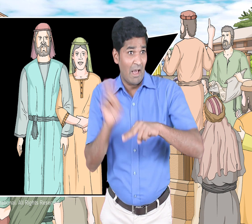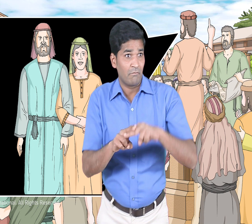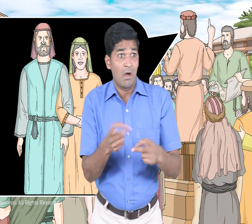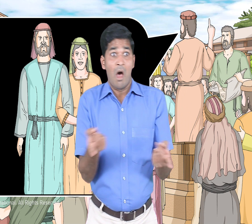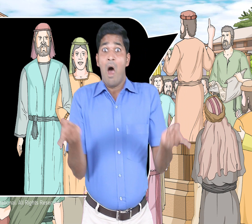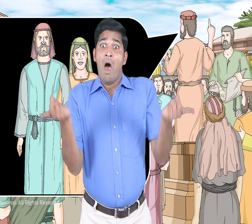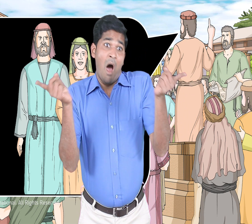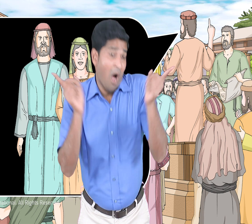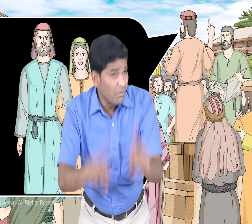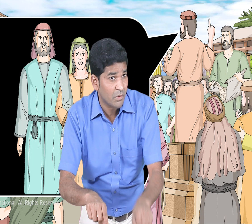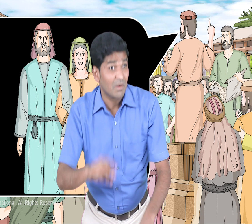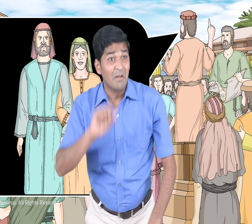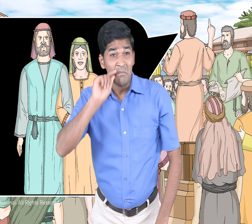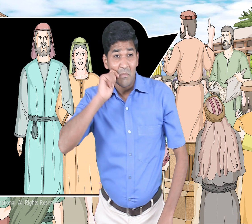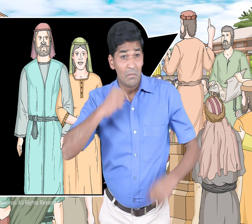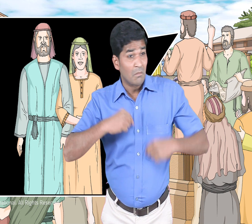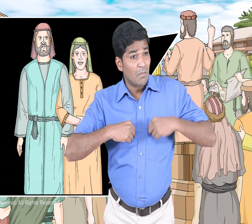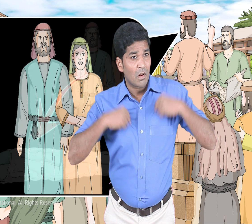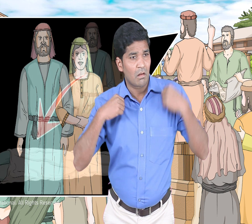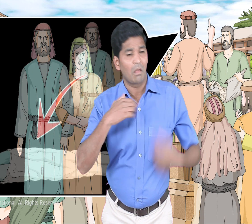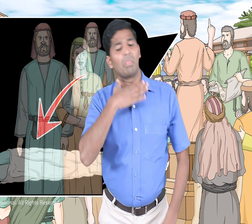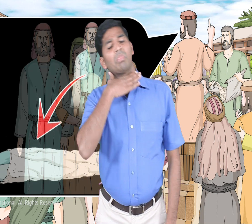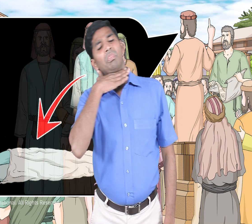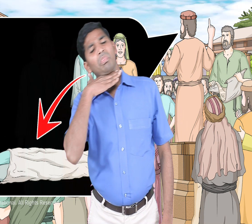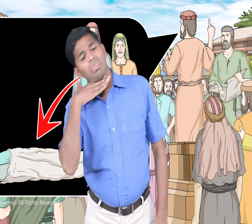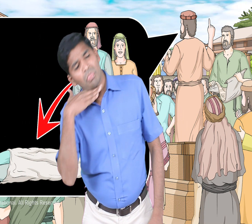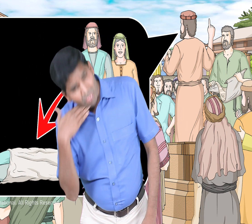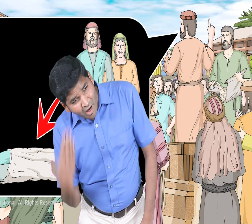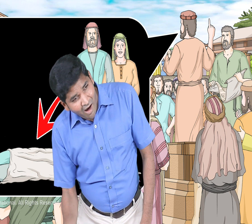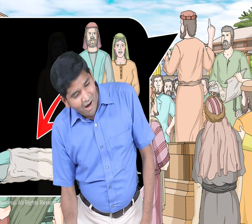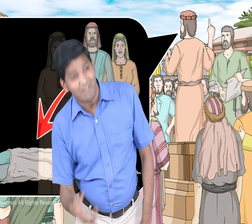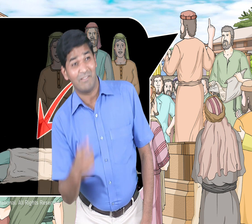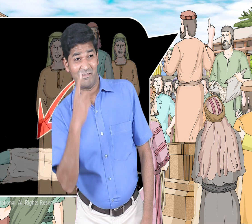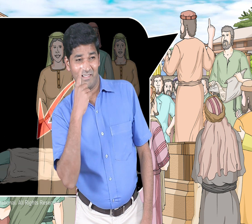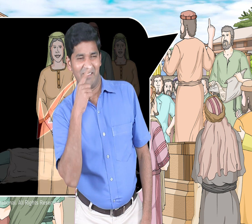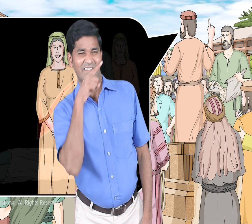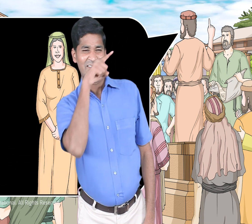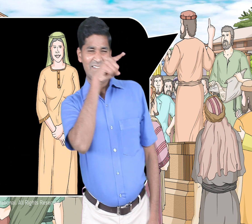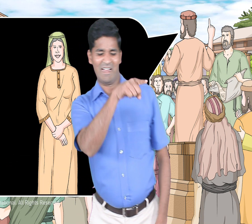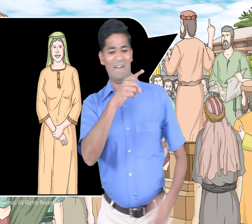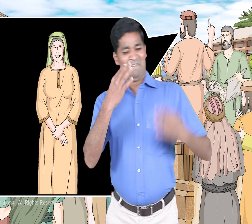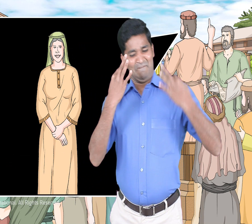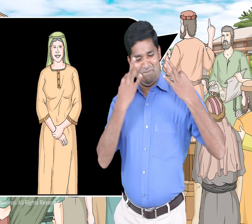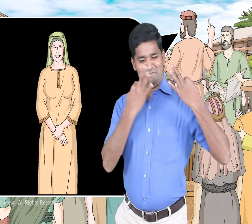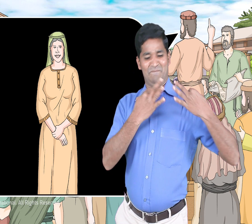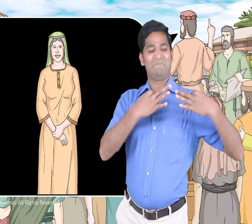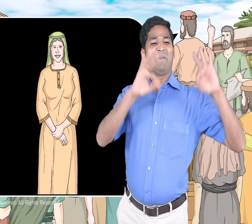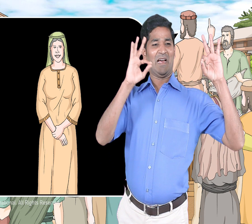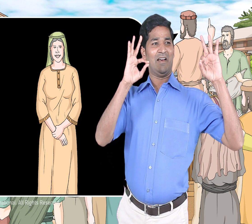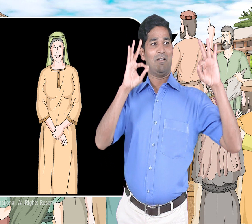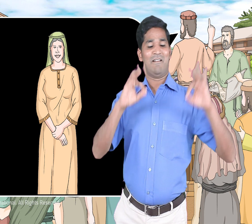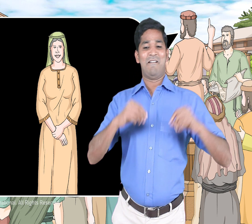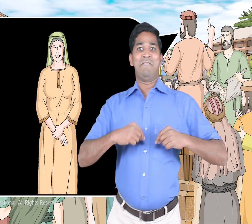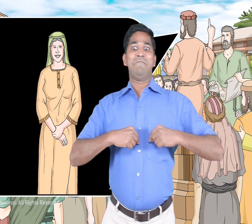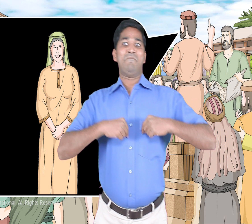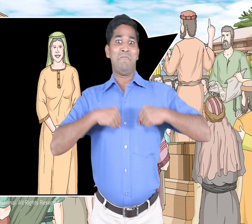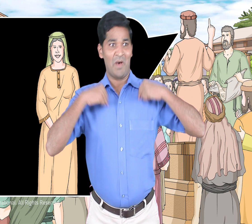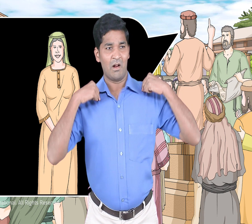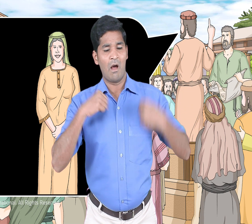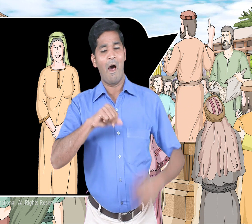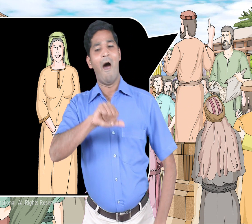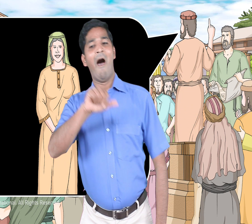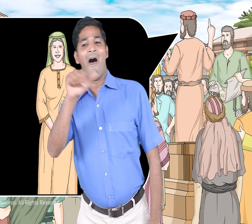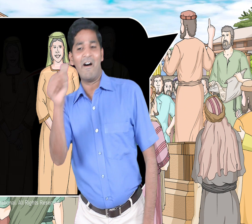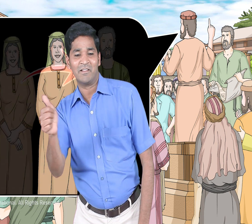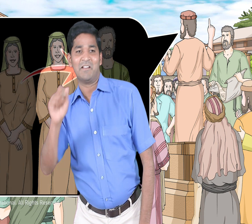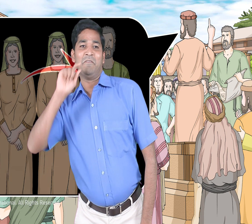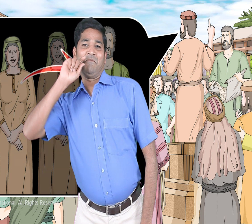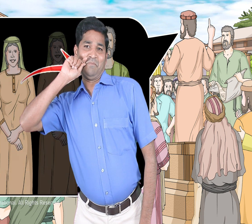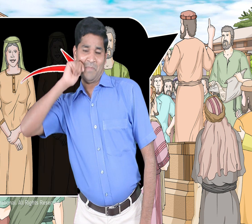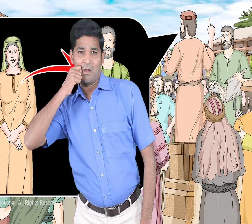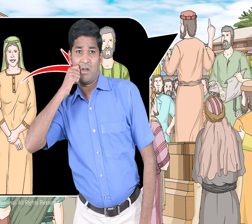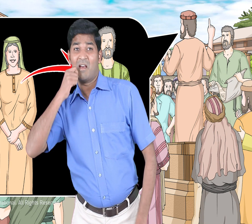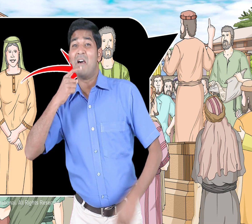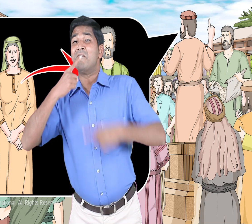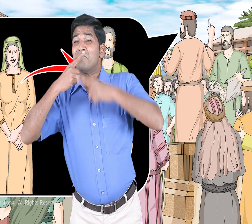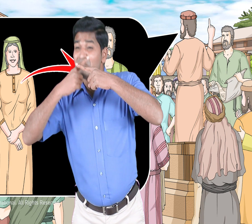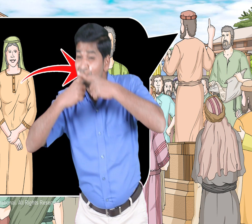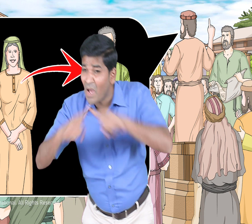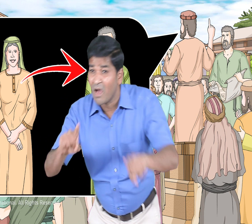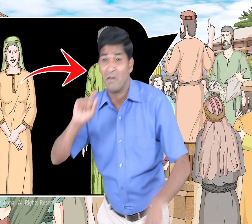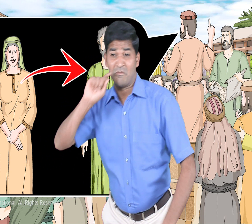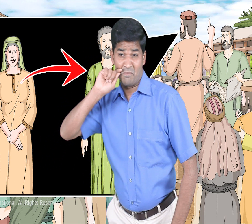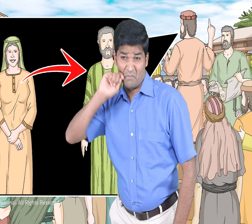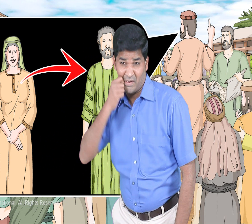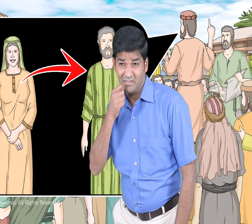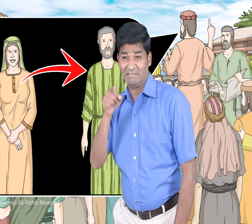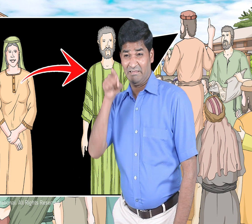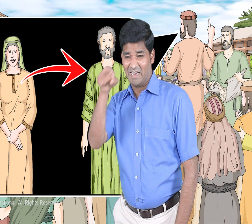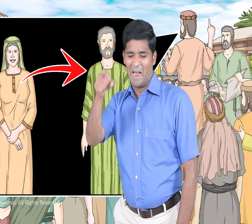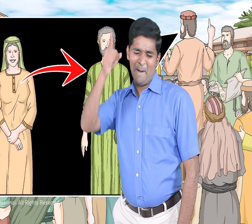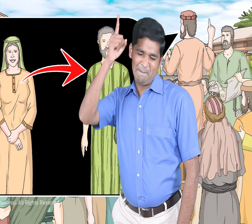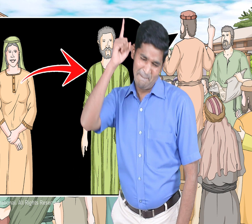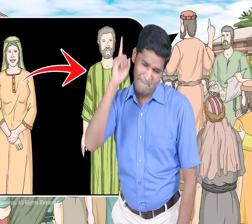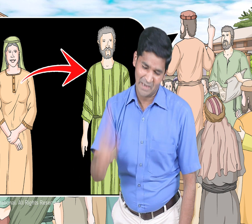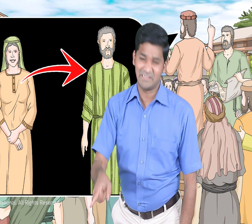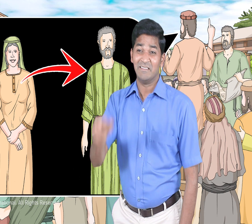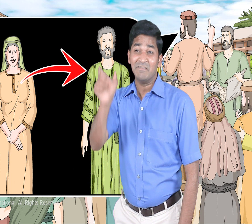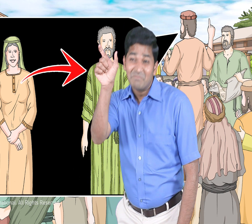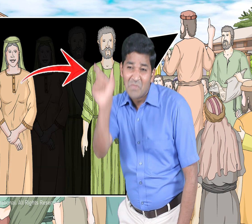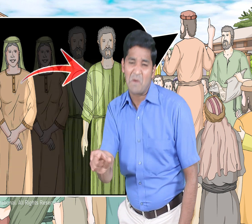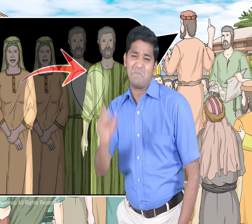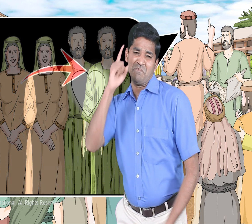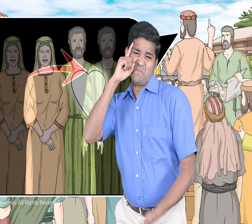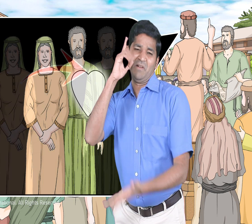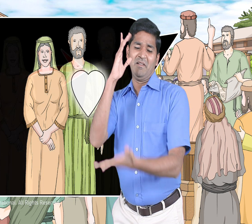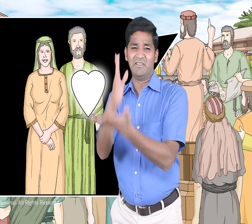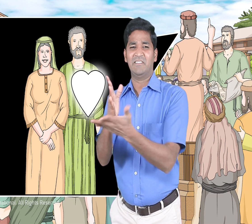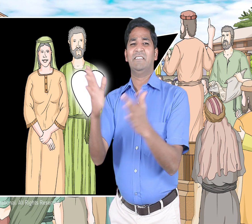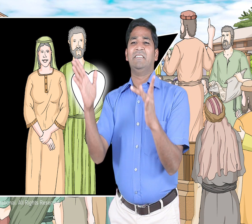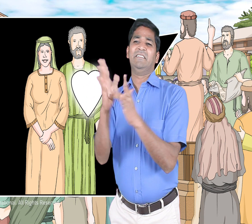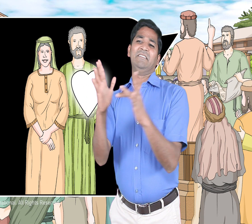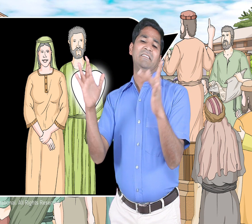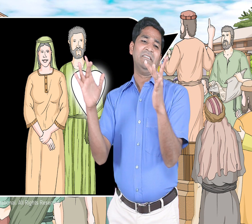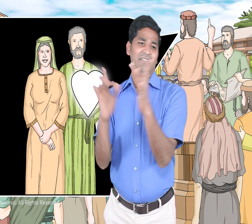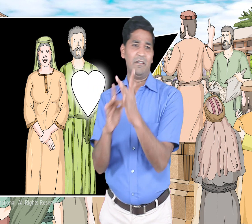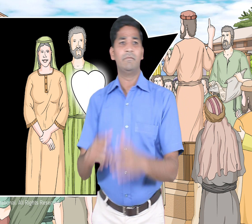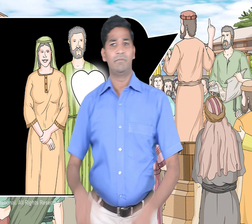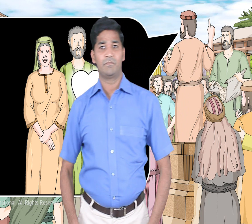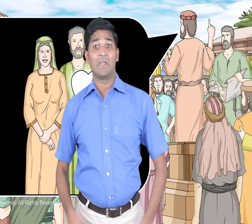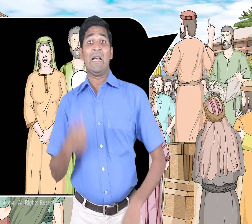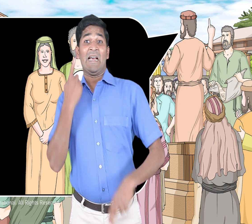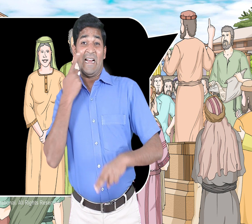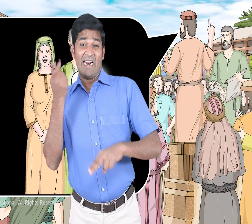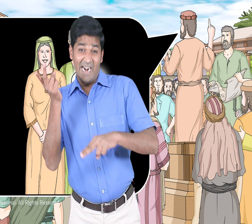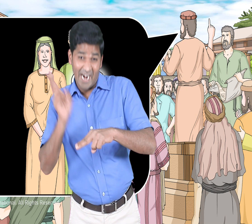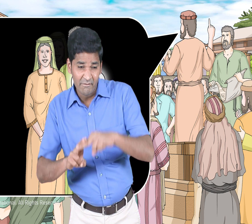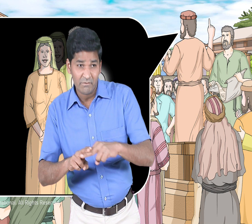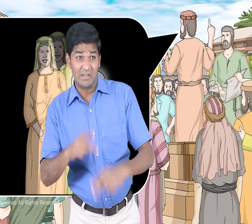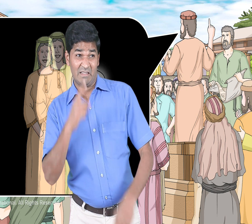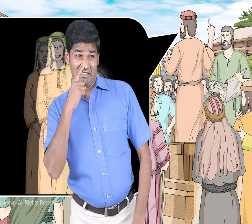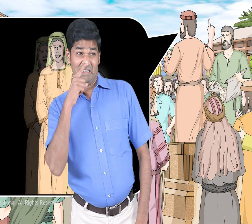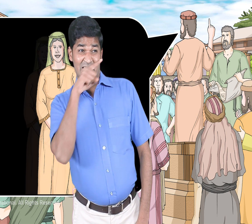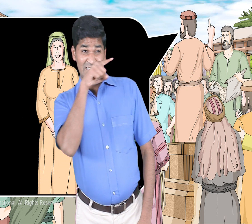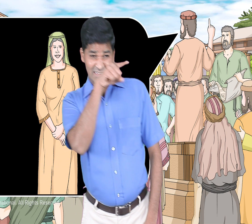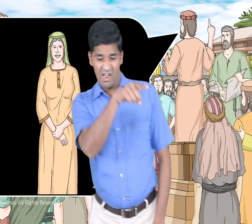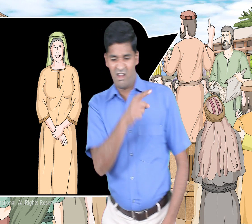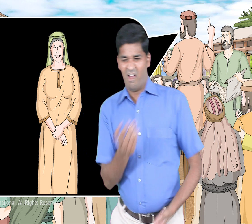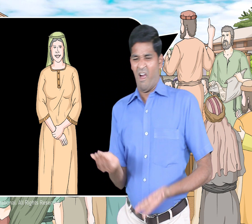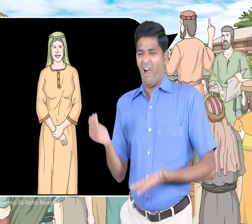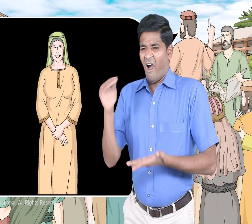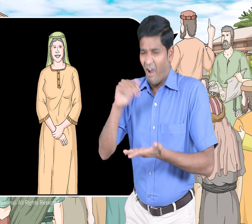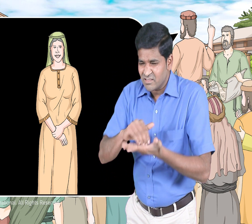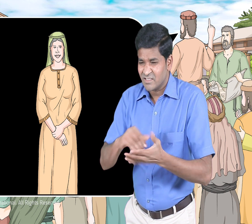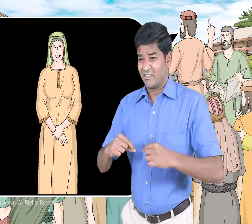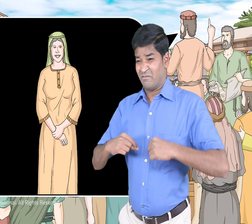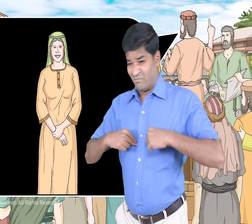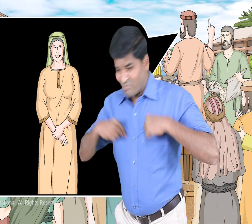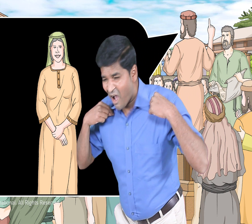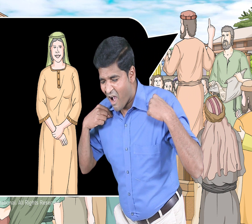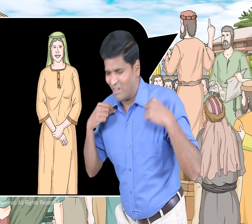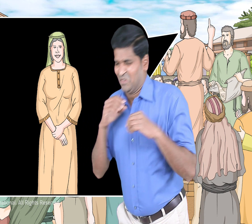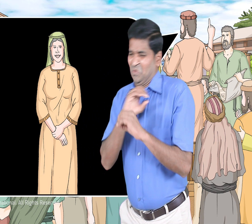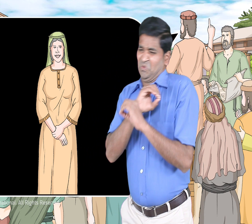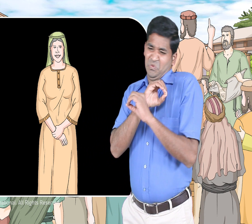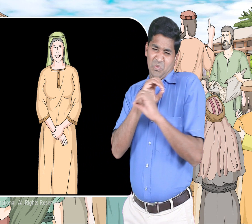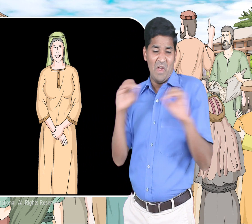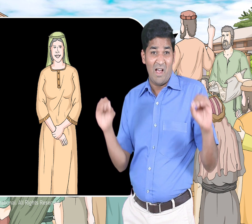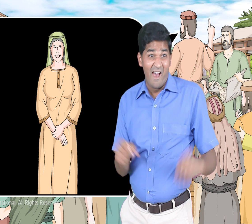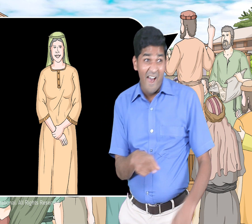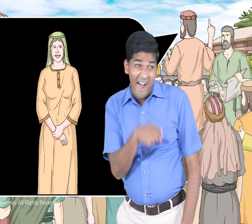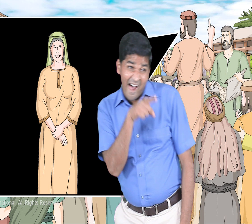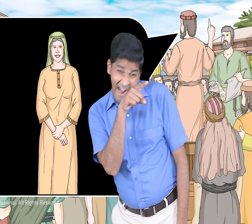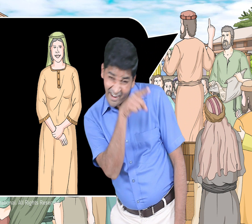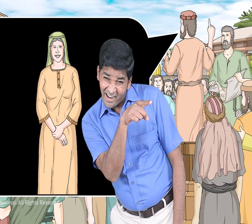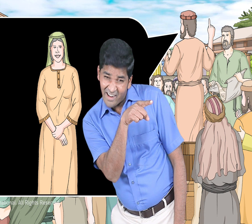But if her husband dies, she is free to marry anyone she wishes, as long as he belongs to the Lord.